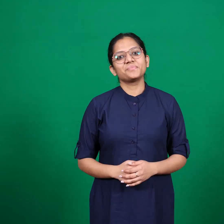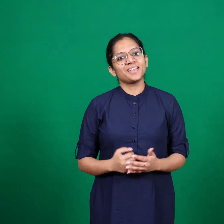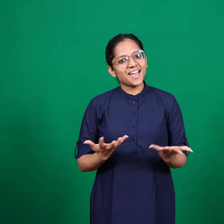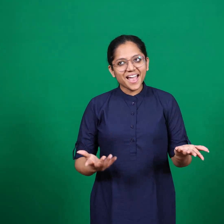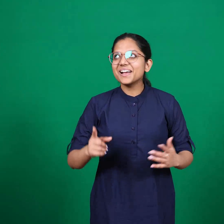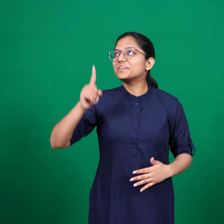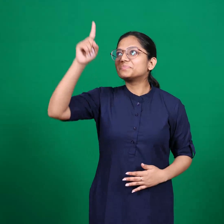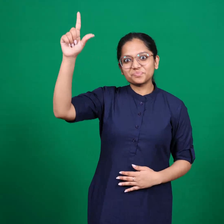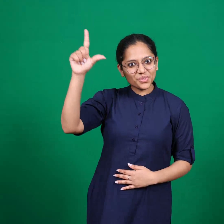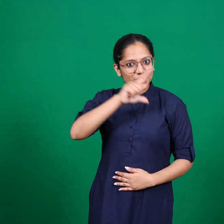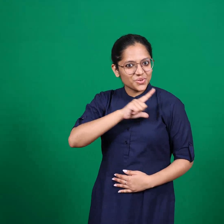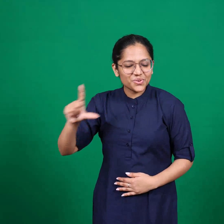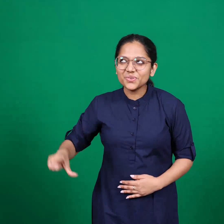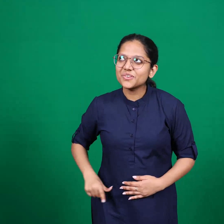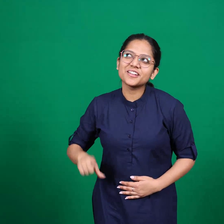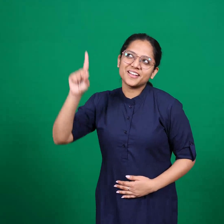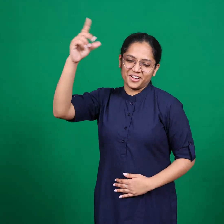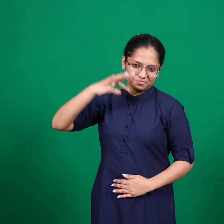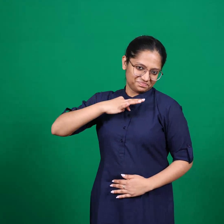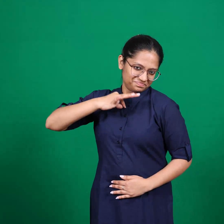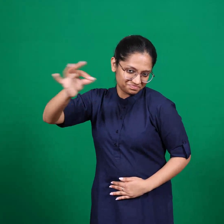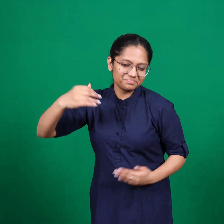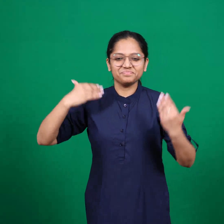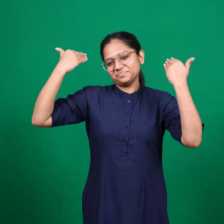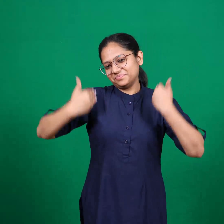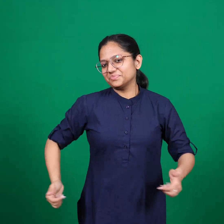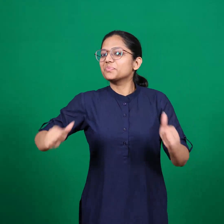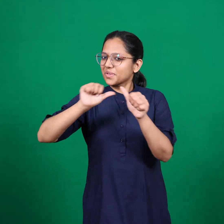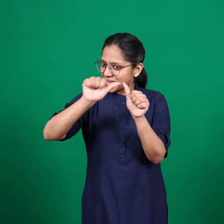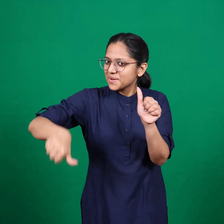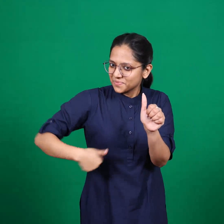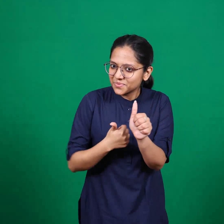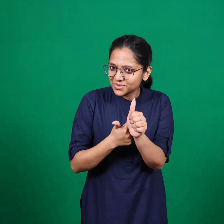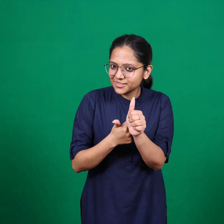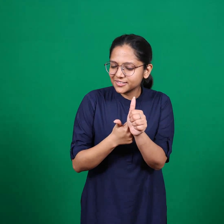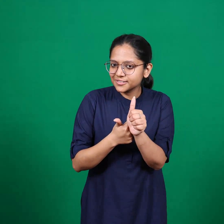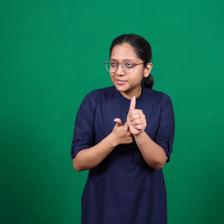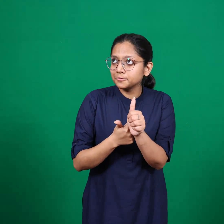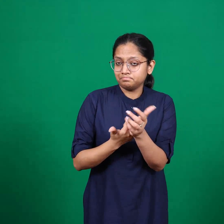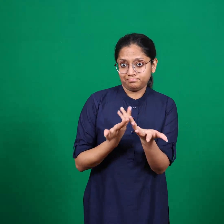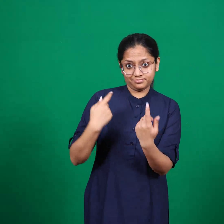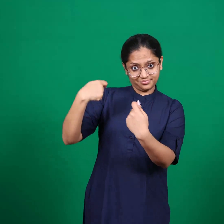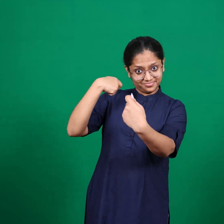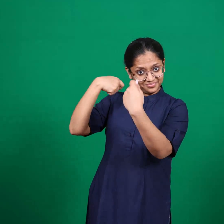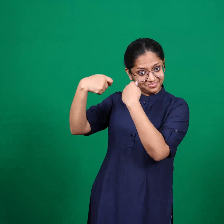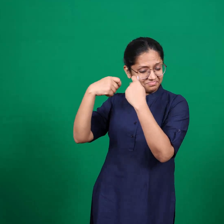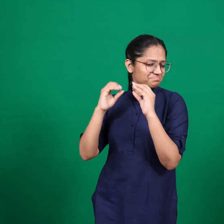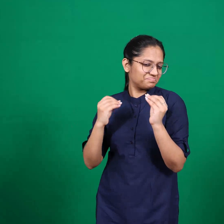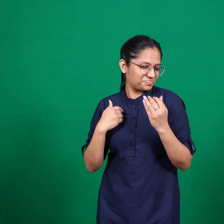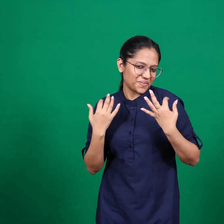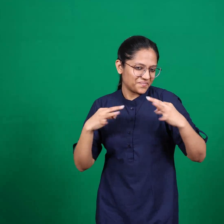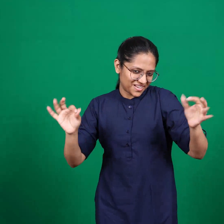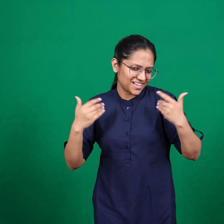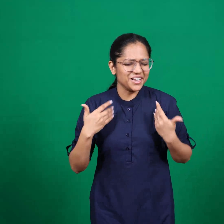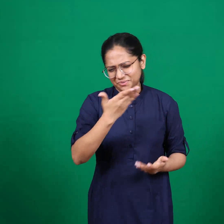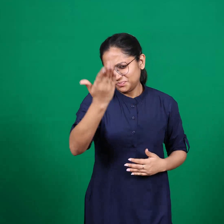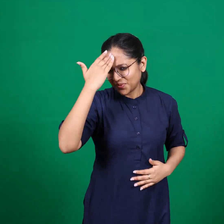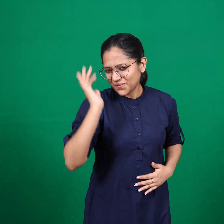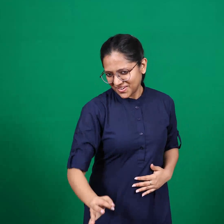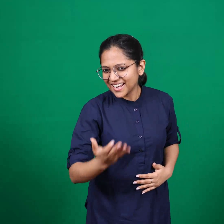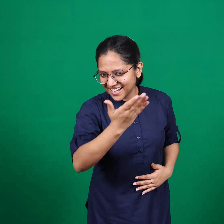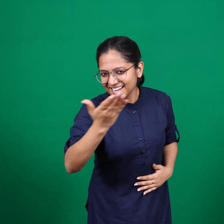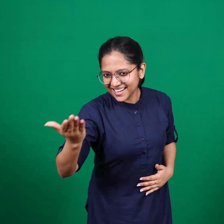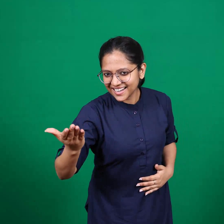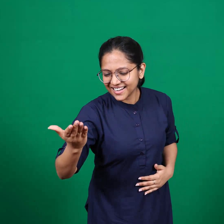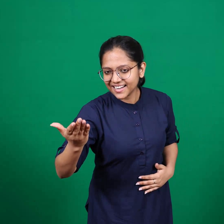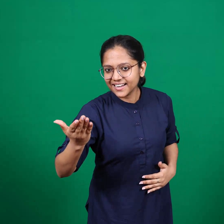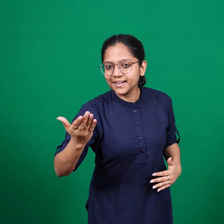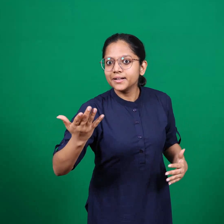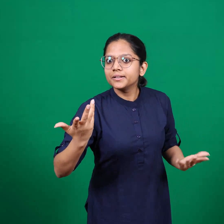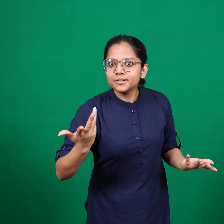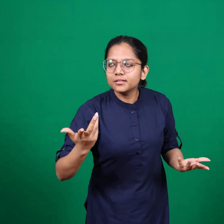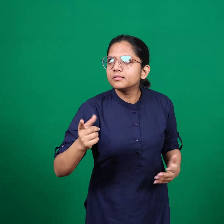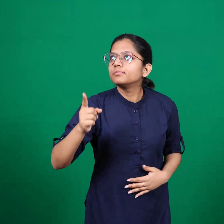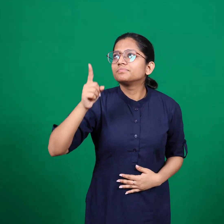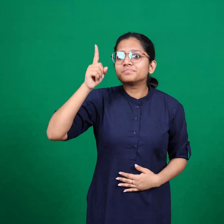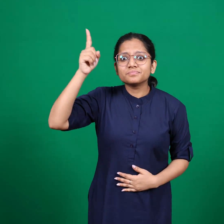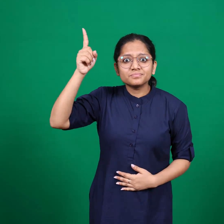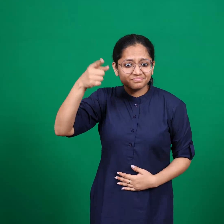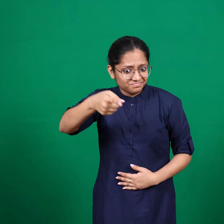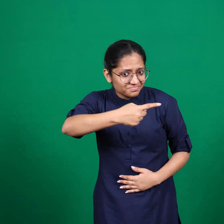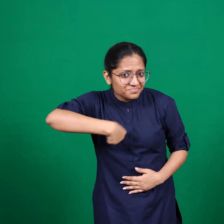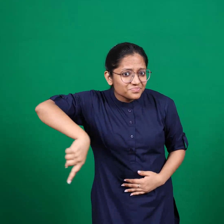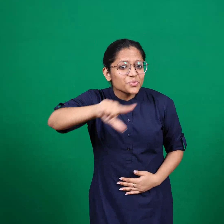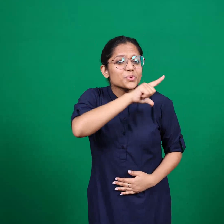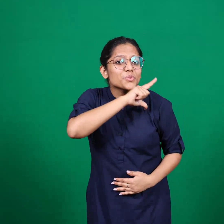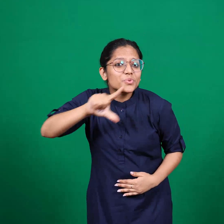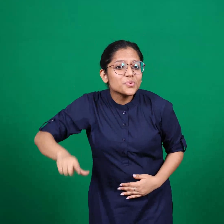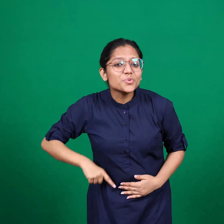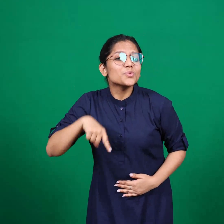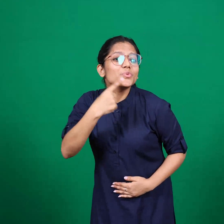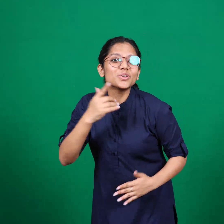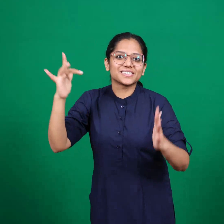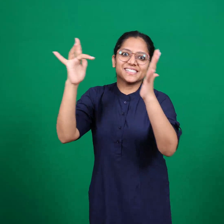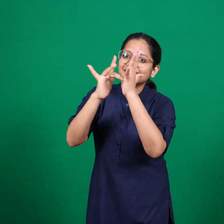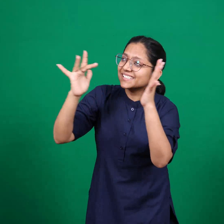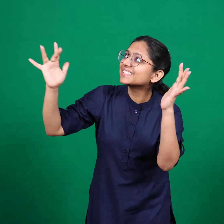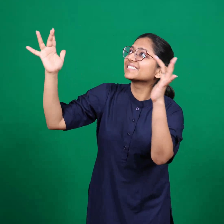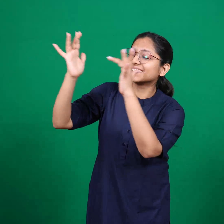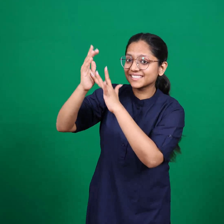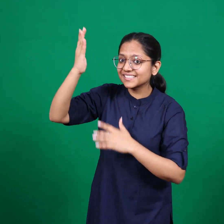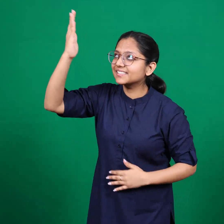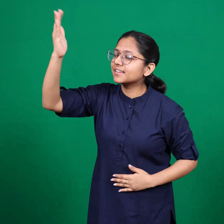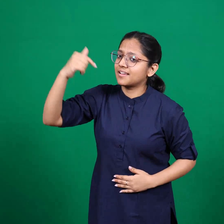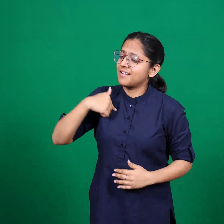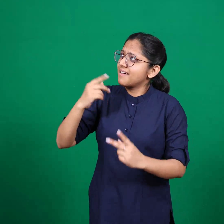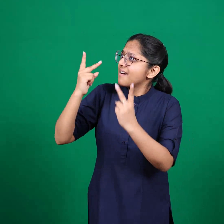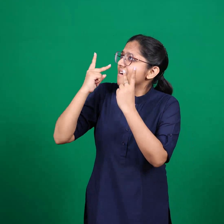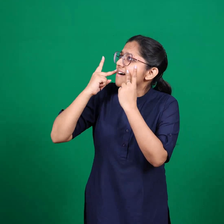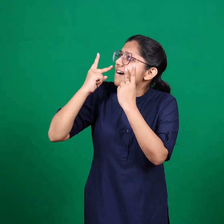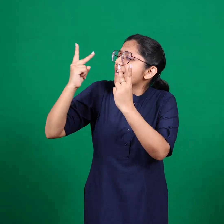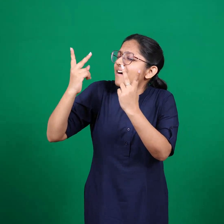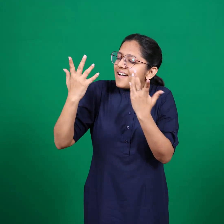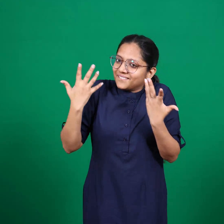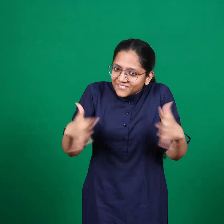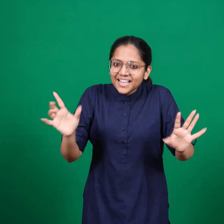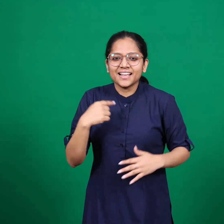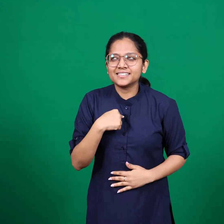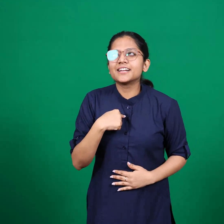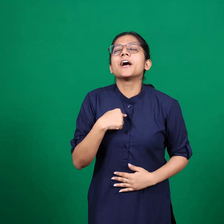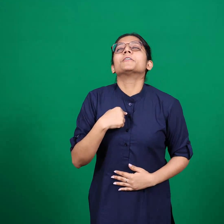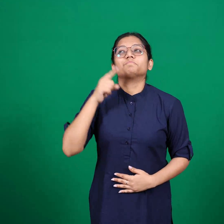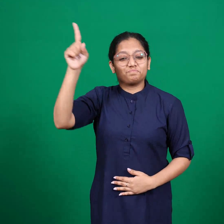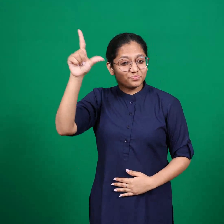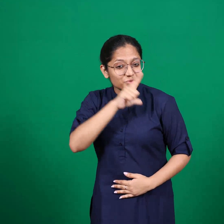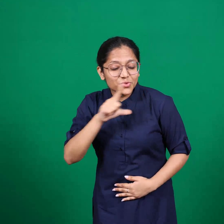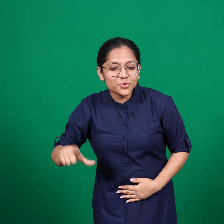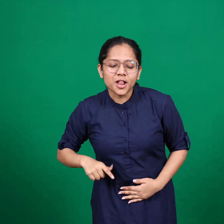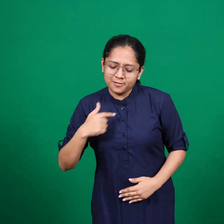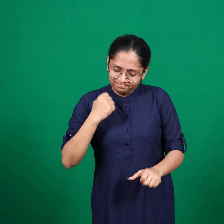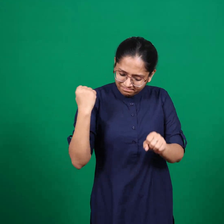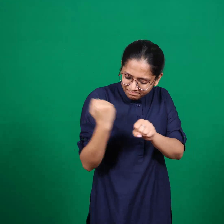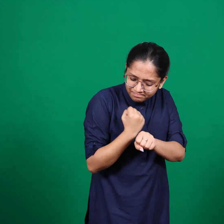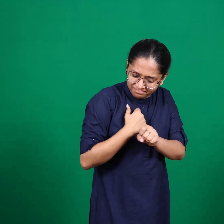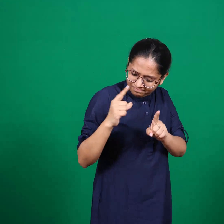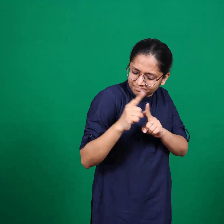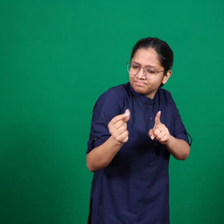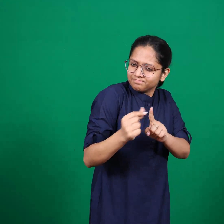Am I not free? Am I not an apostle? Have I not seen Jesus our Lord?